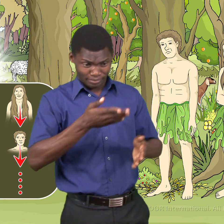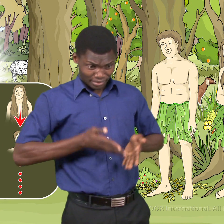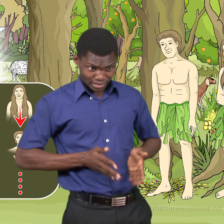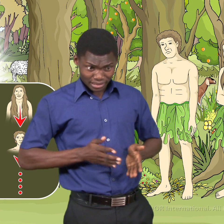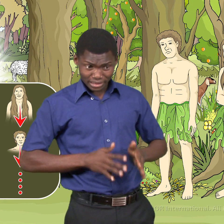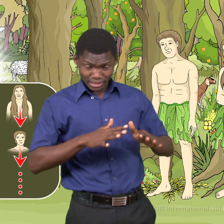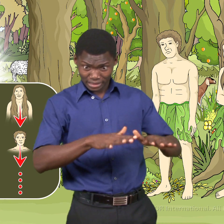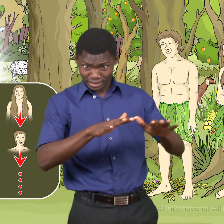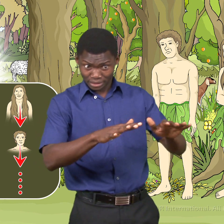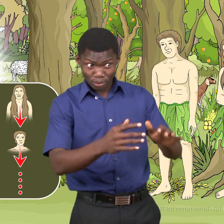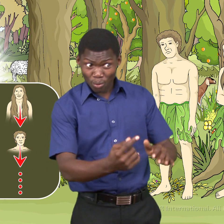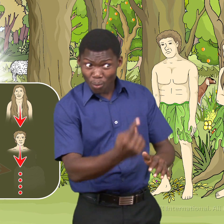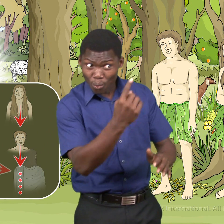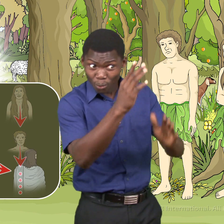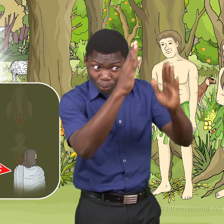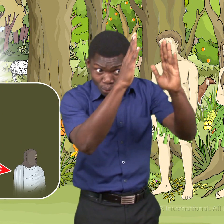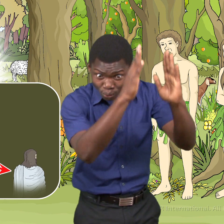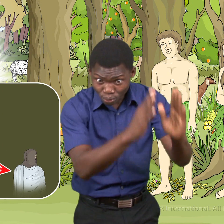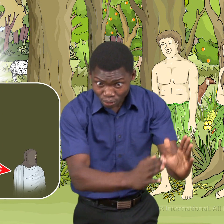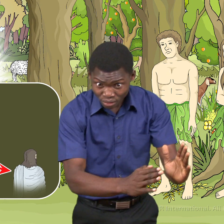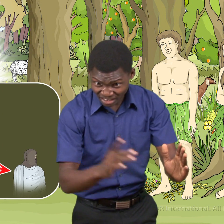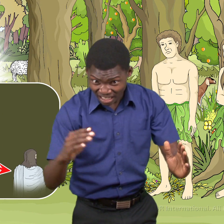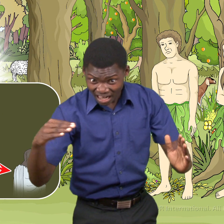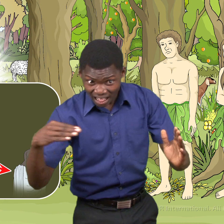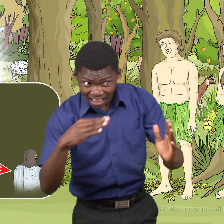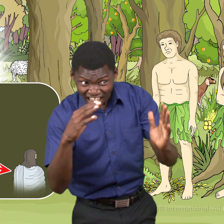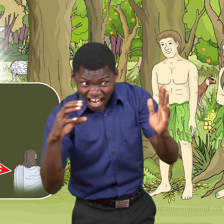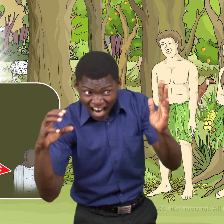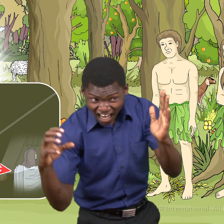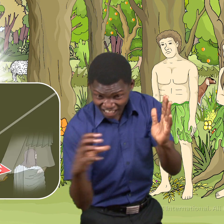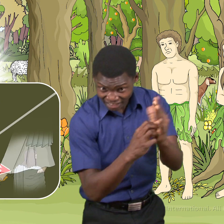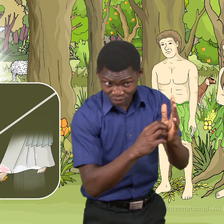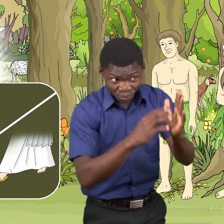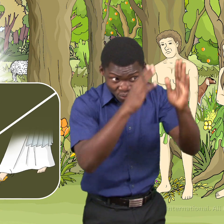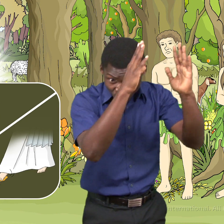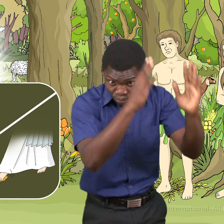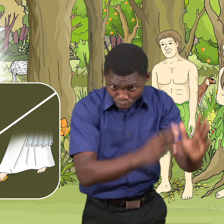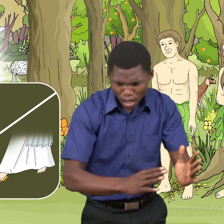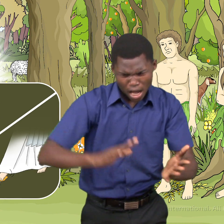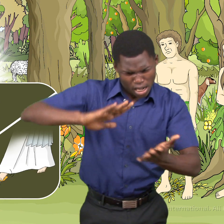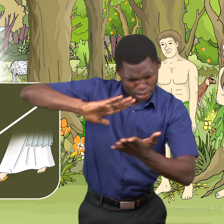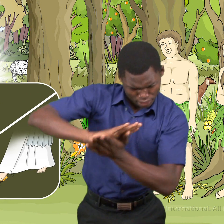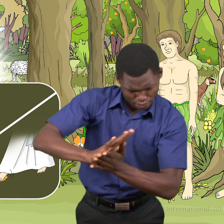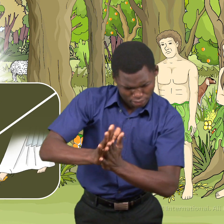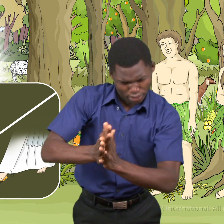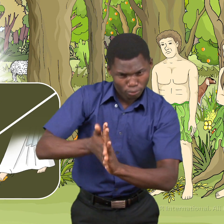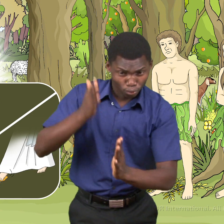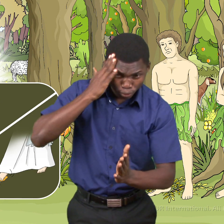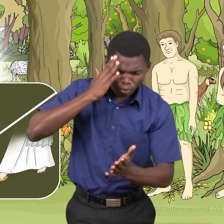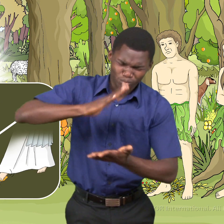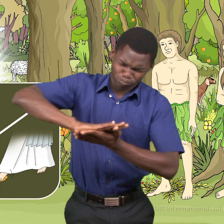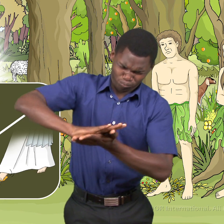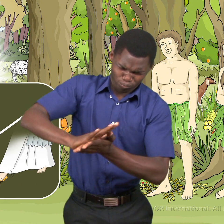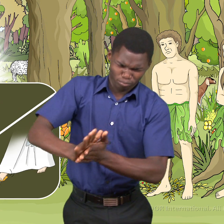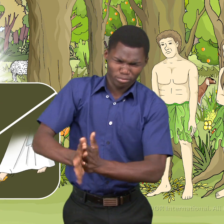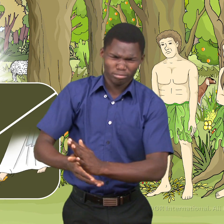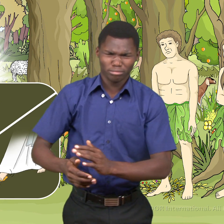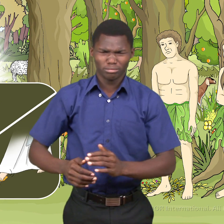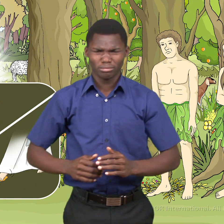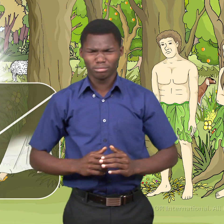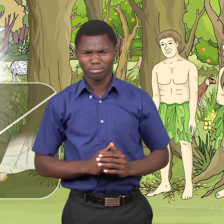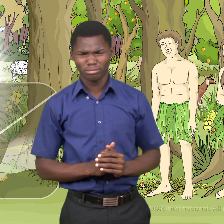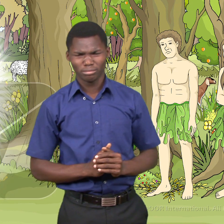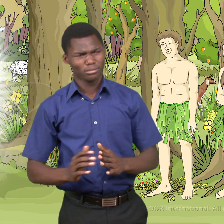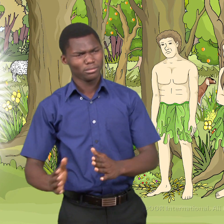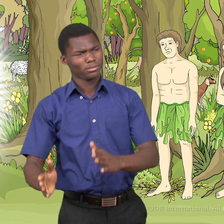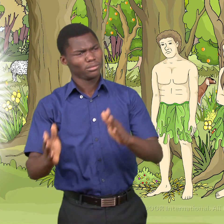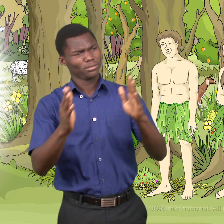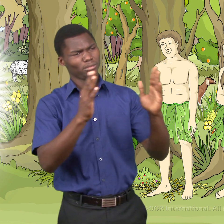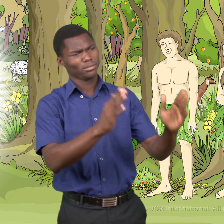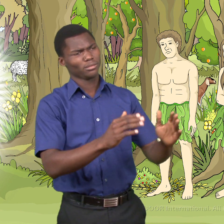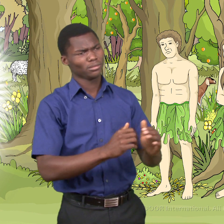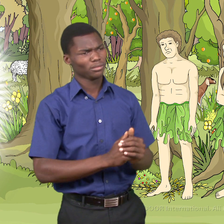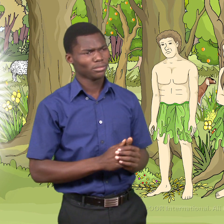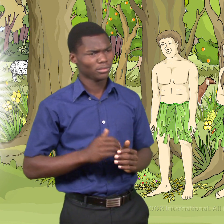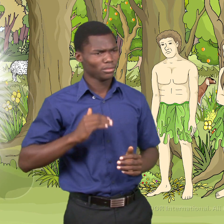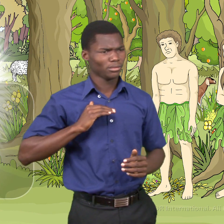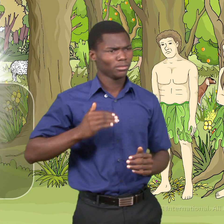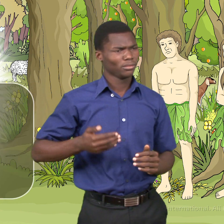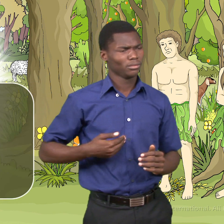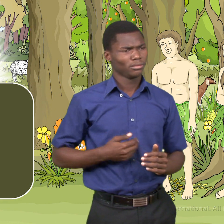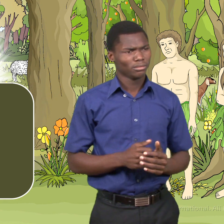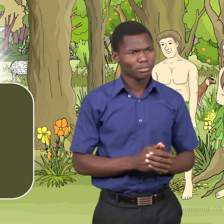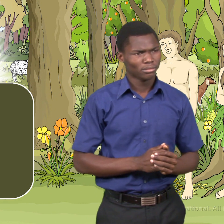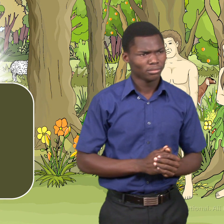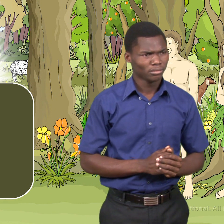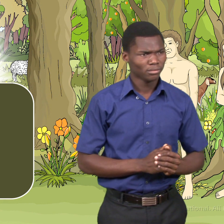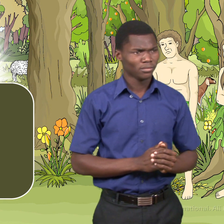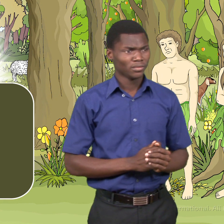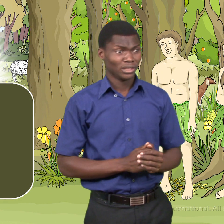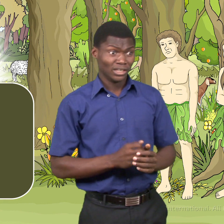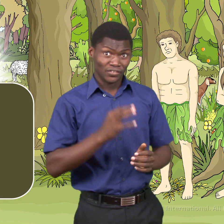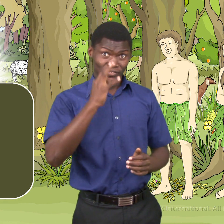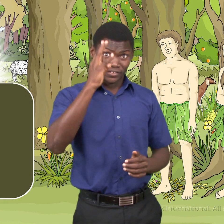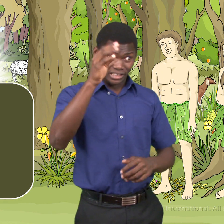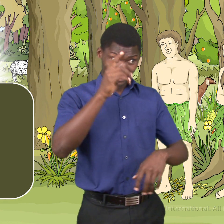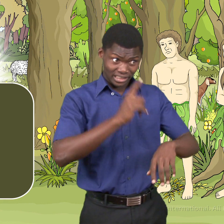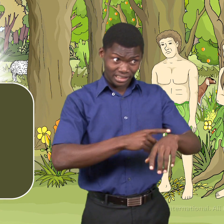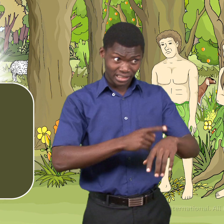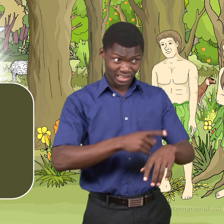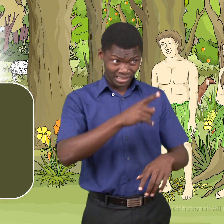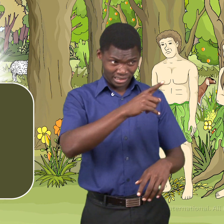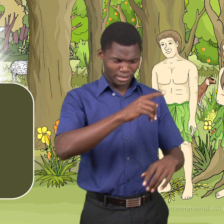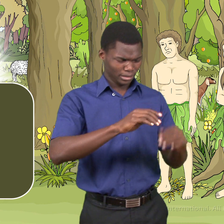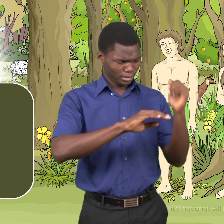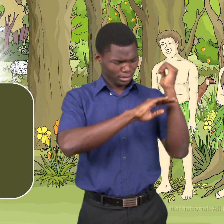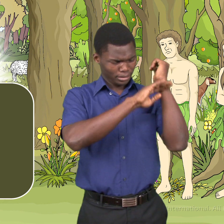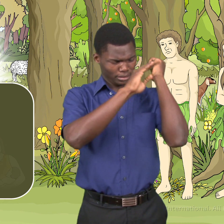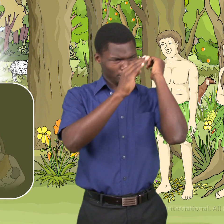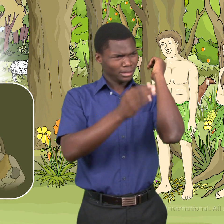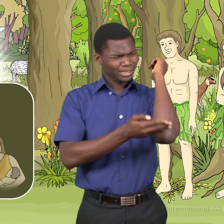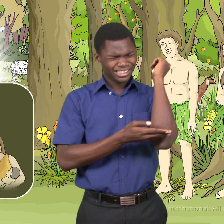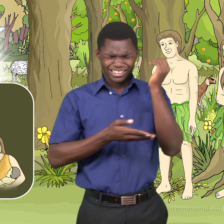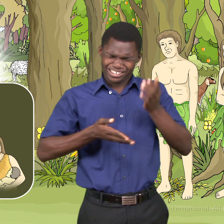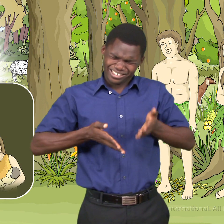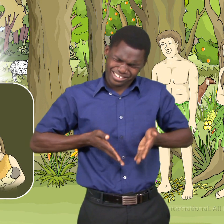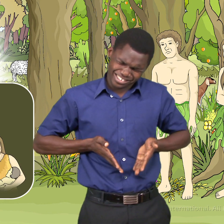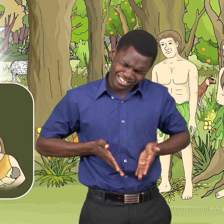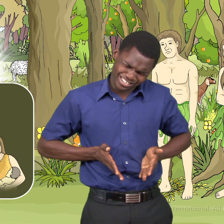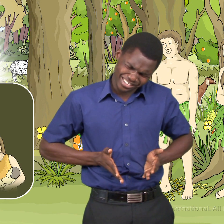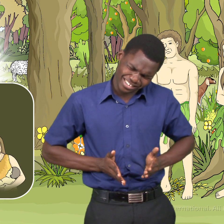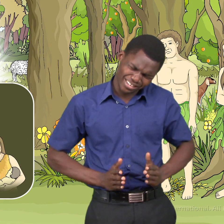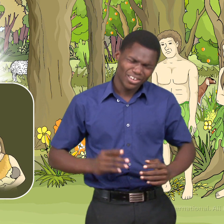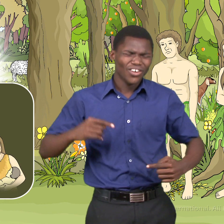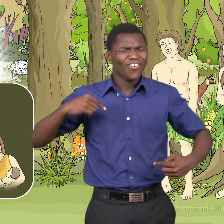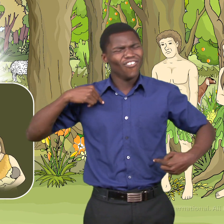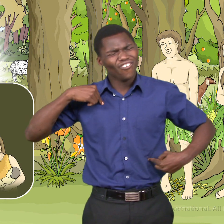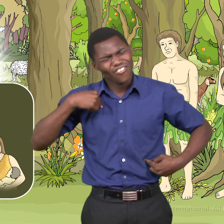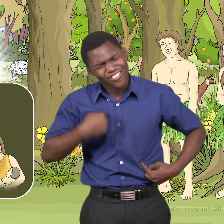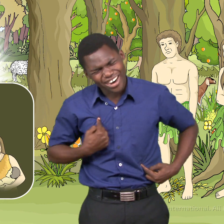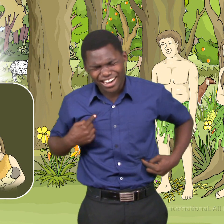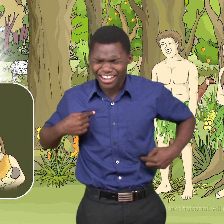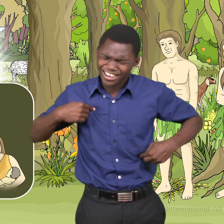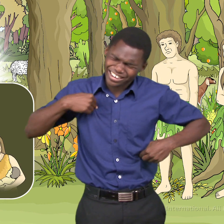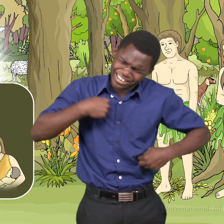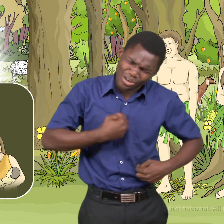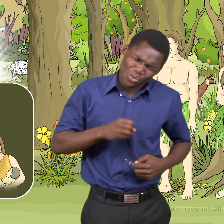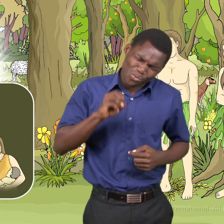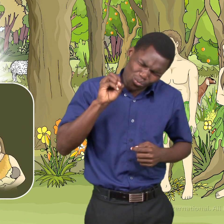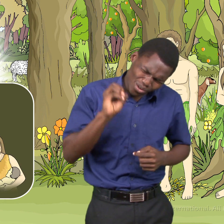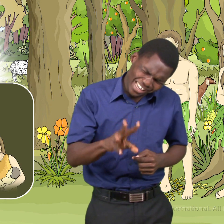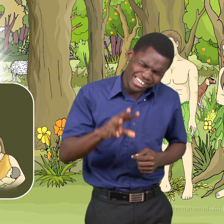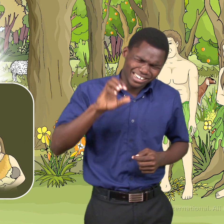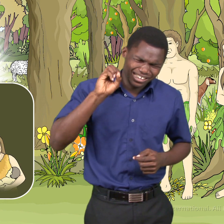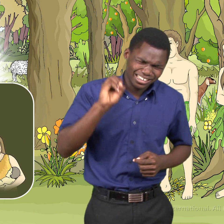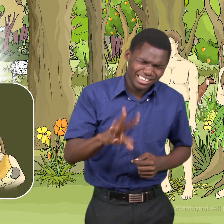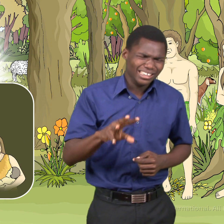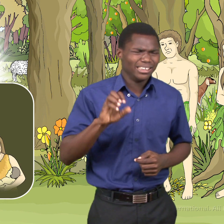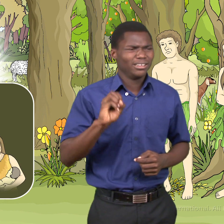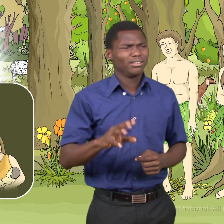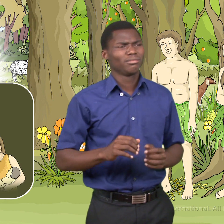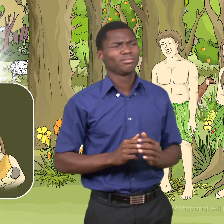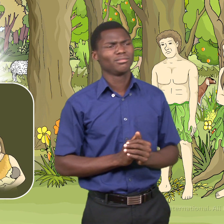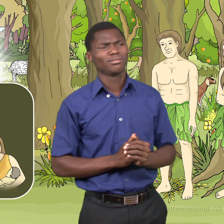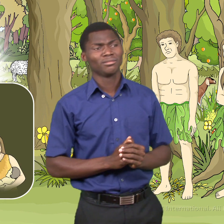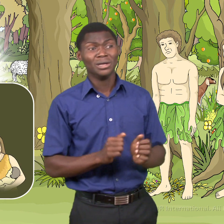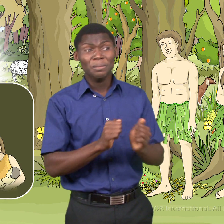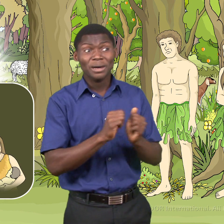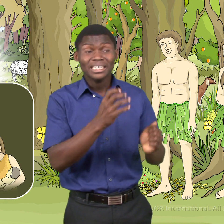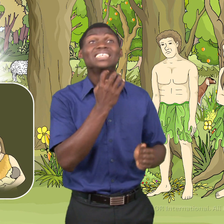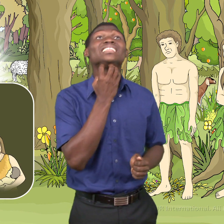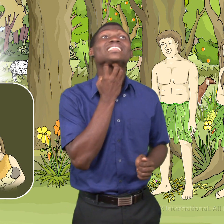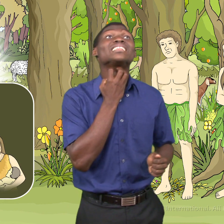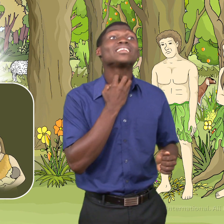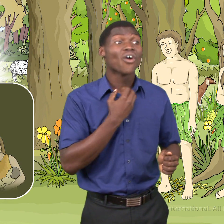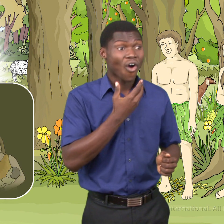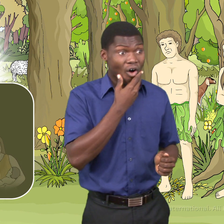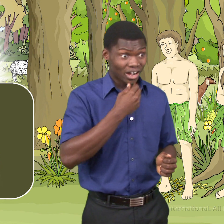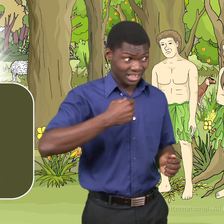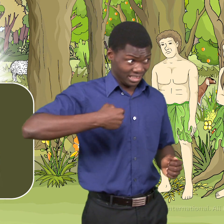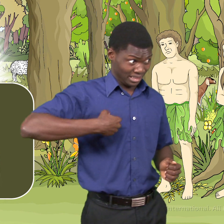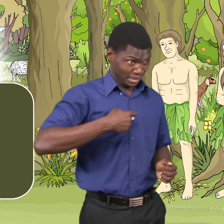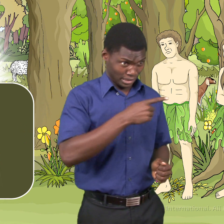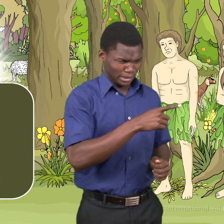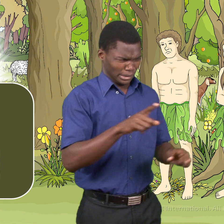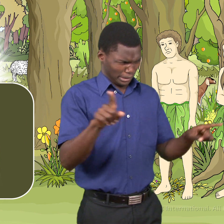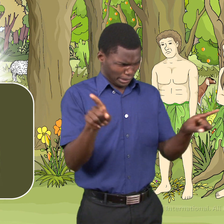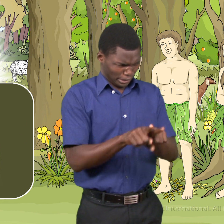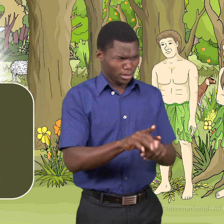He will crush your head, and you will strike his heel.” To the woman He said: “I will sharply increase your pain in childbirth; in pain you will bring forth children.